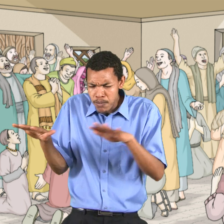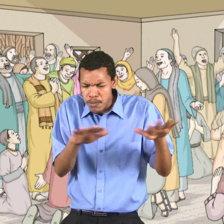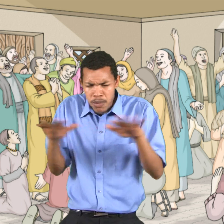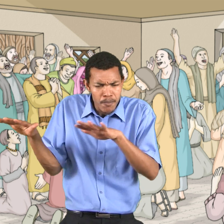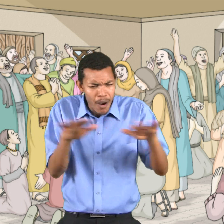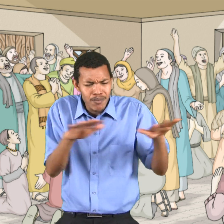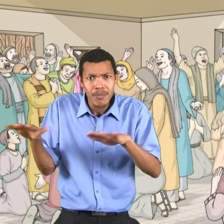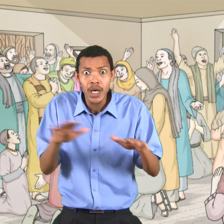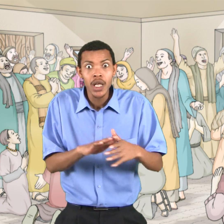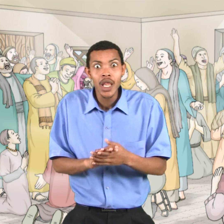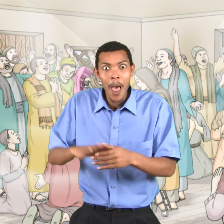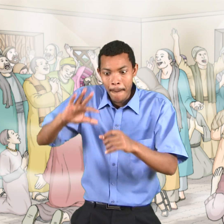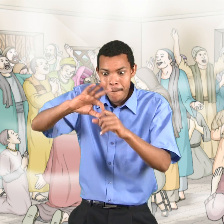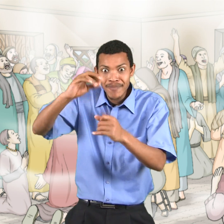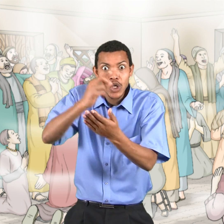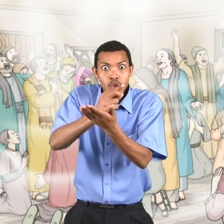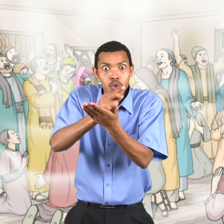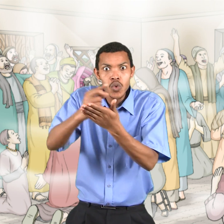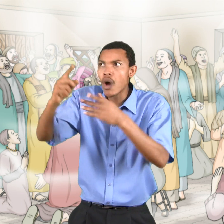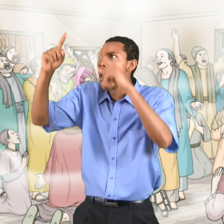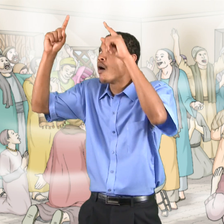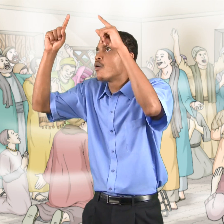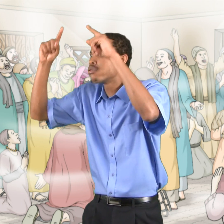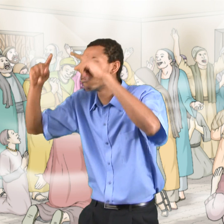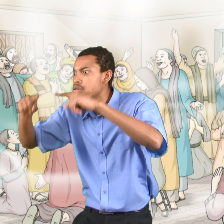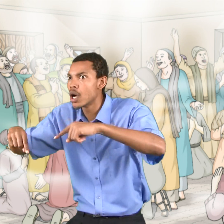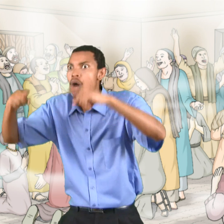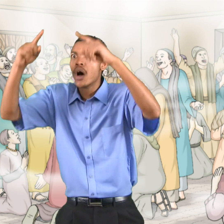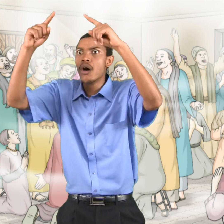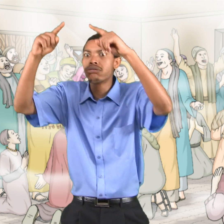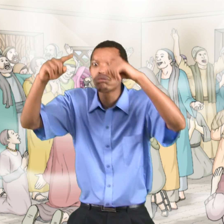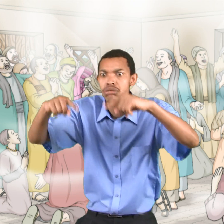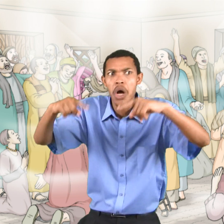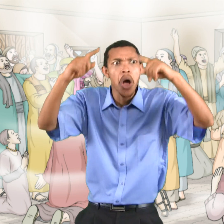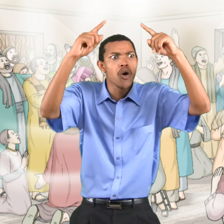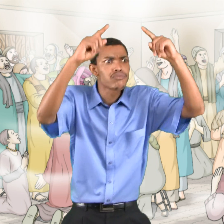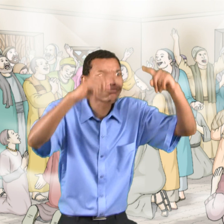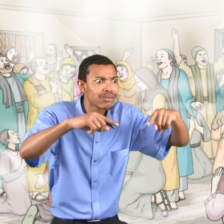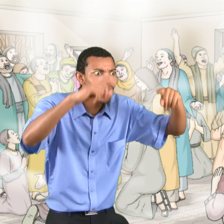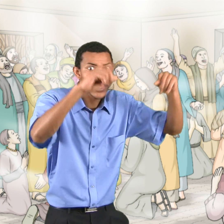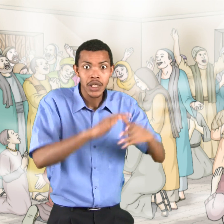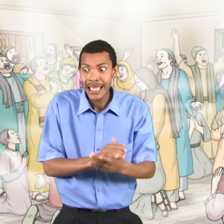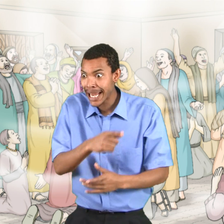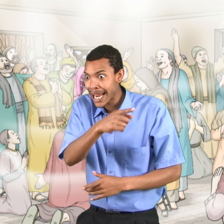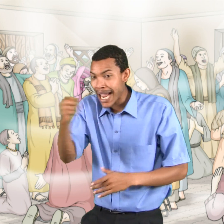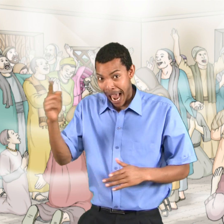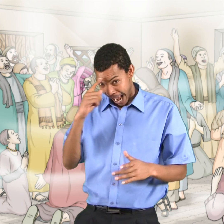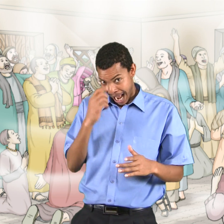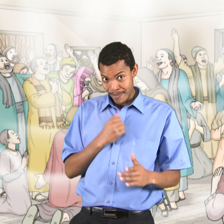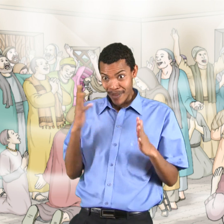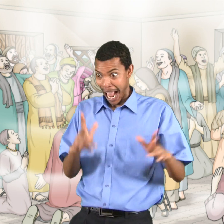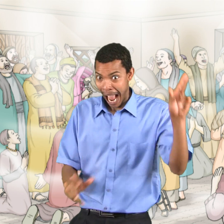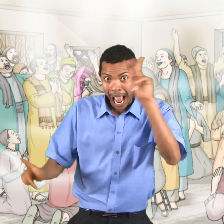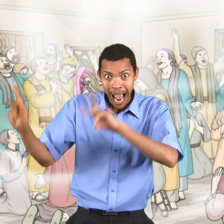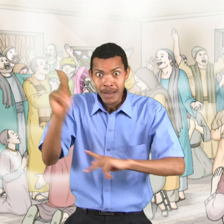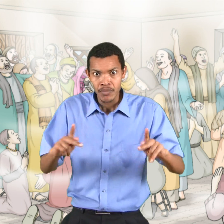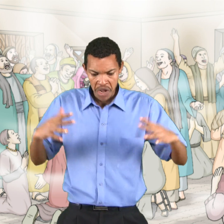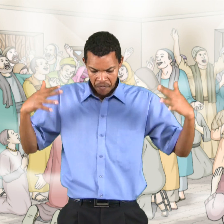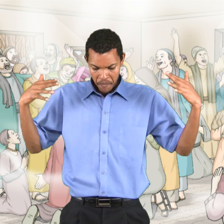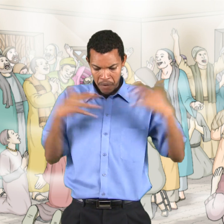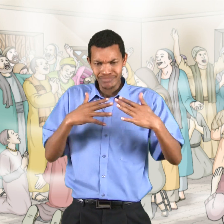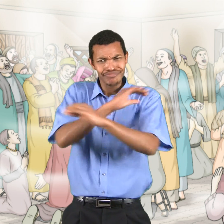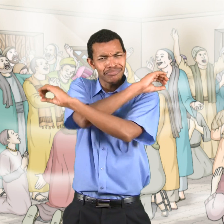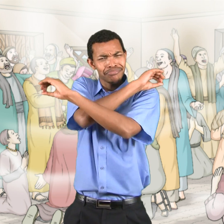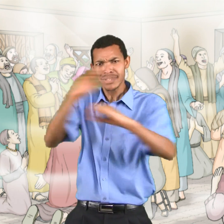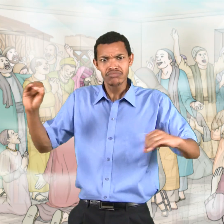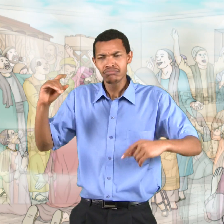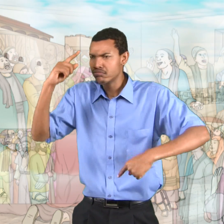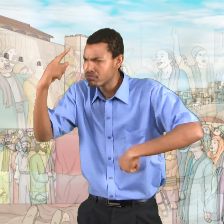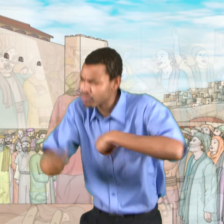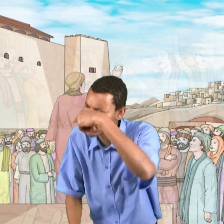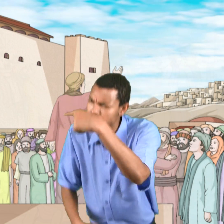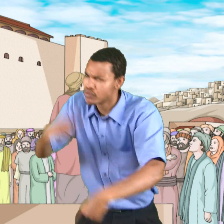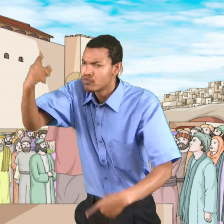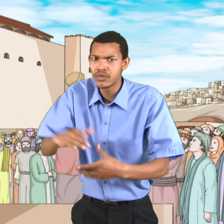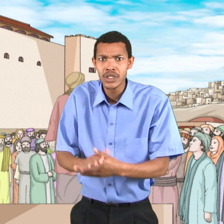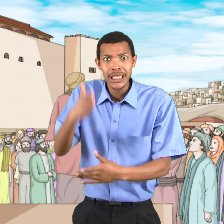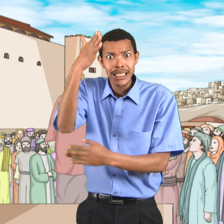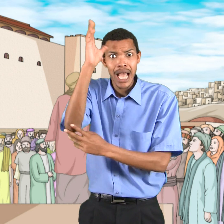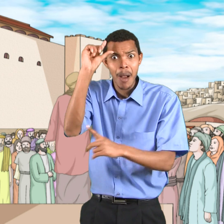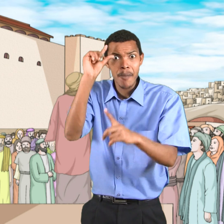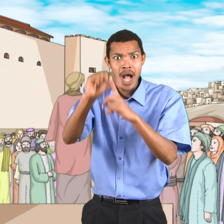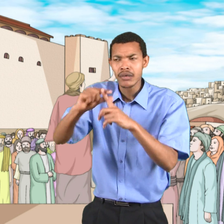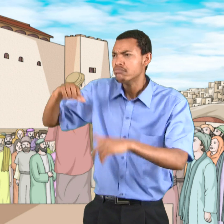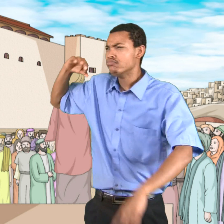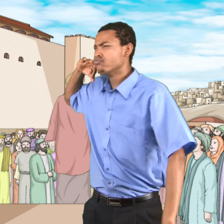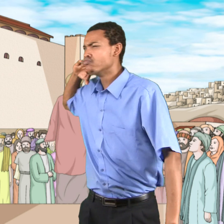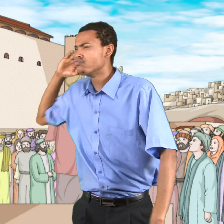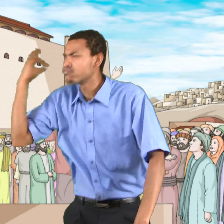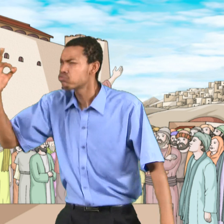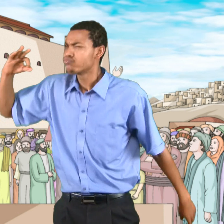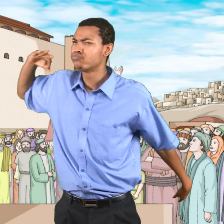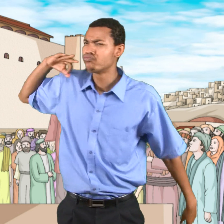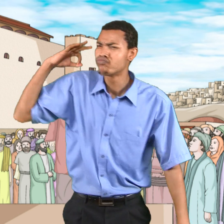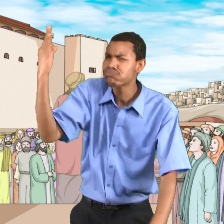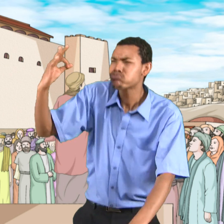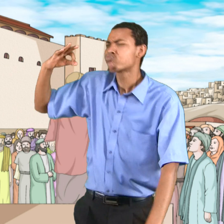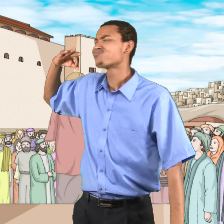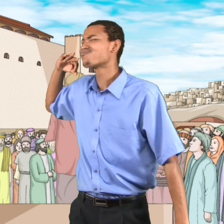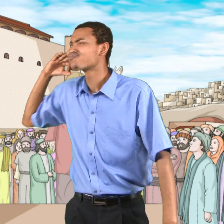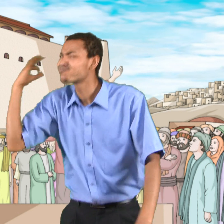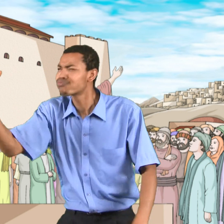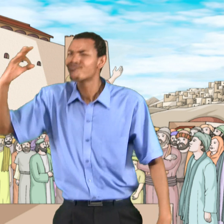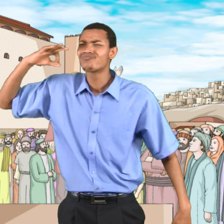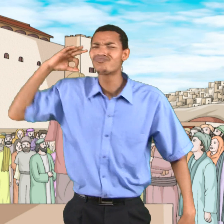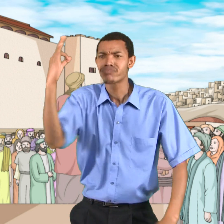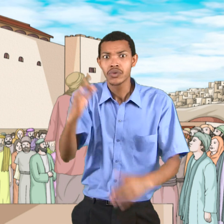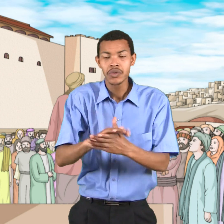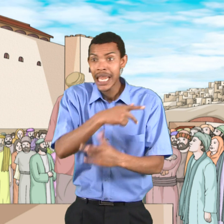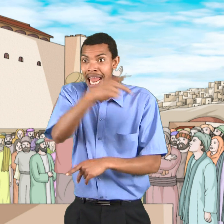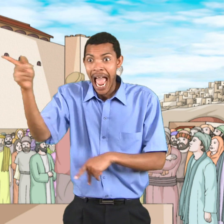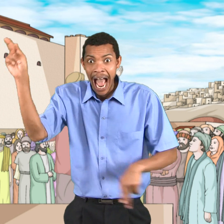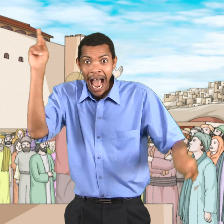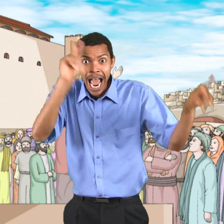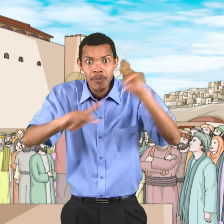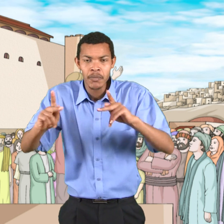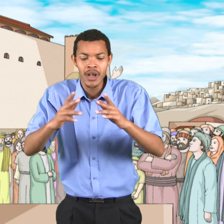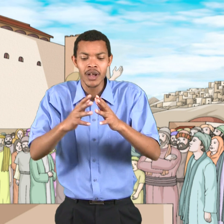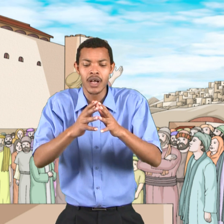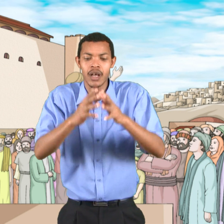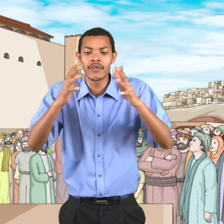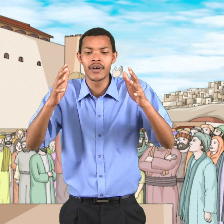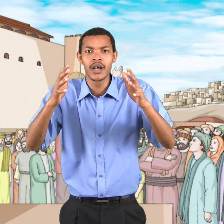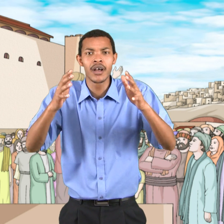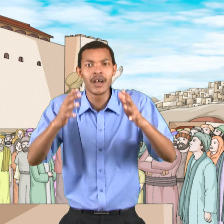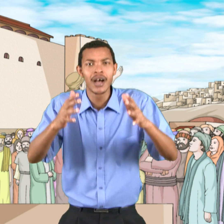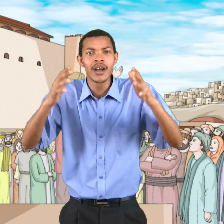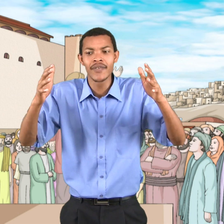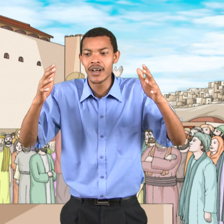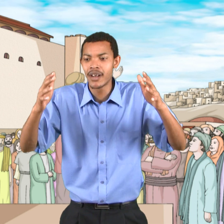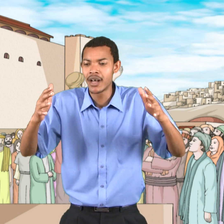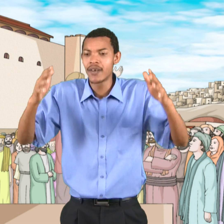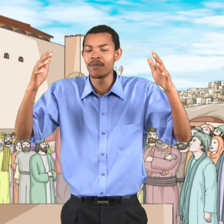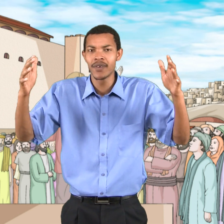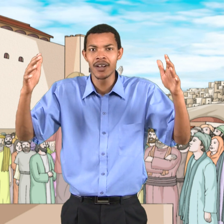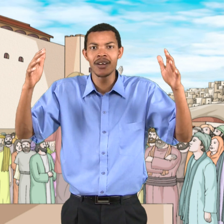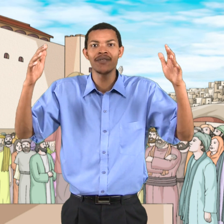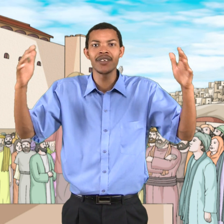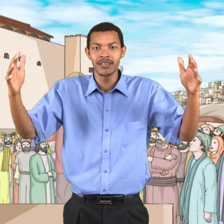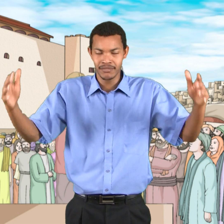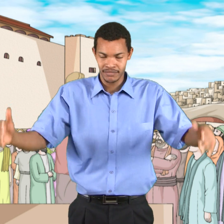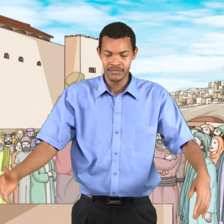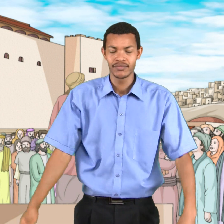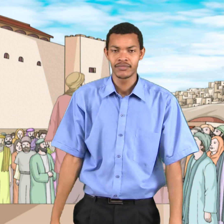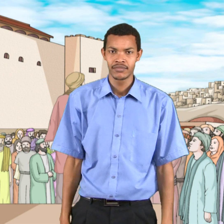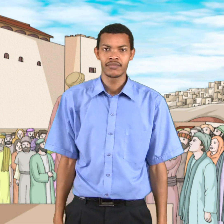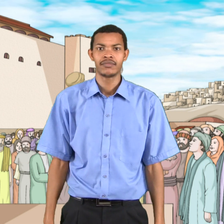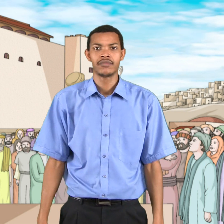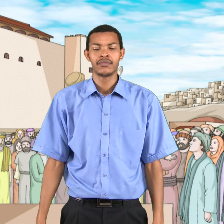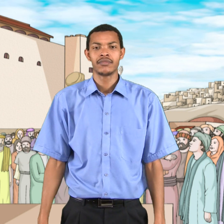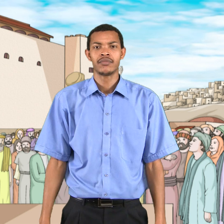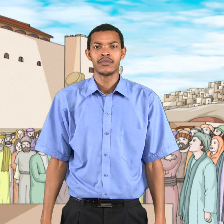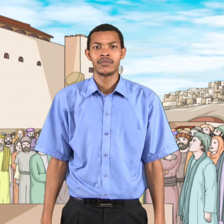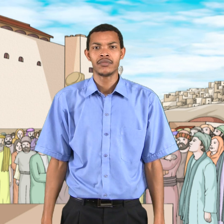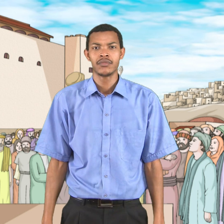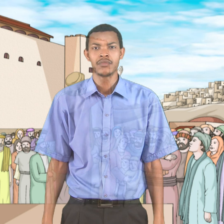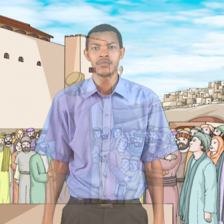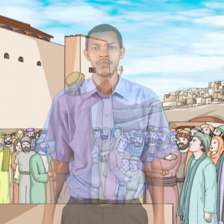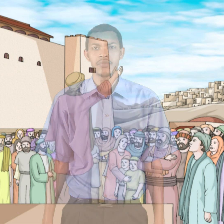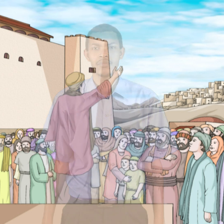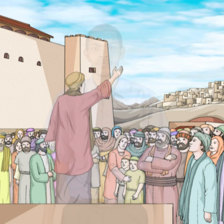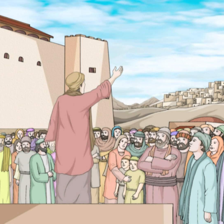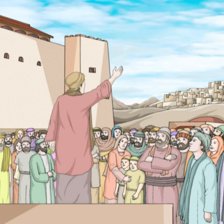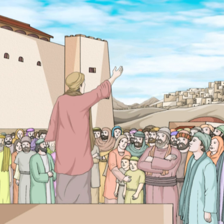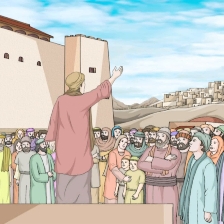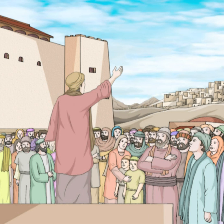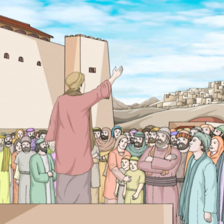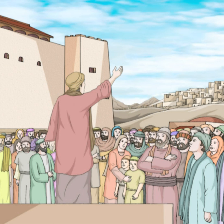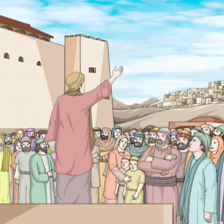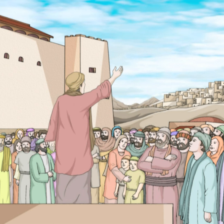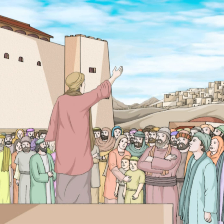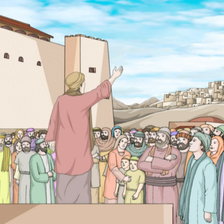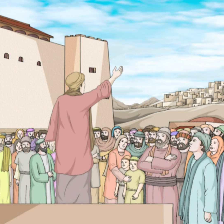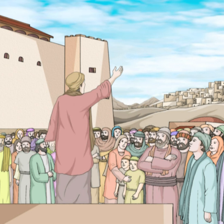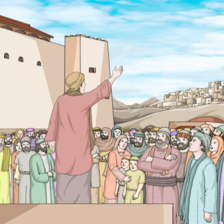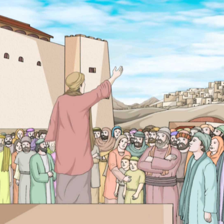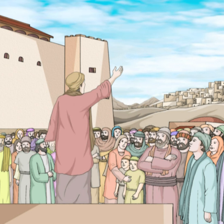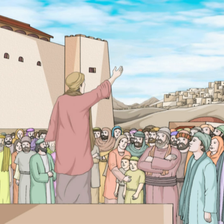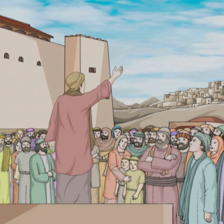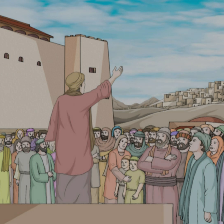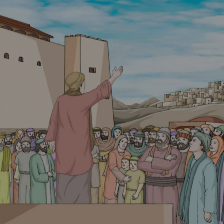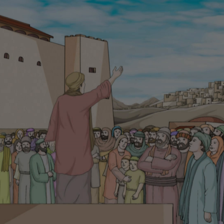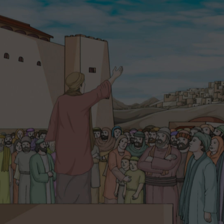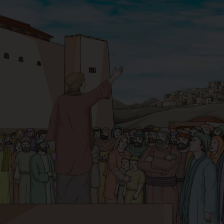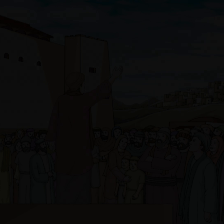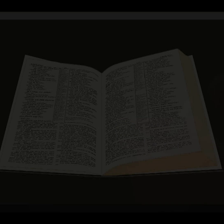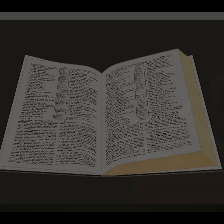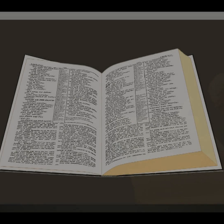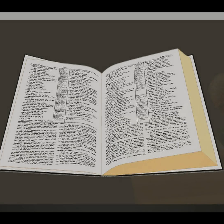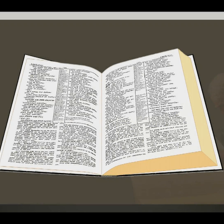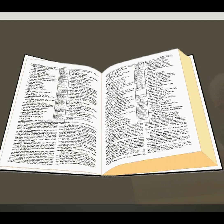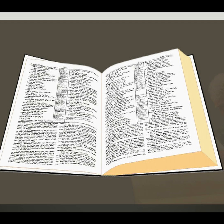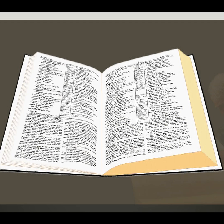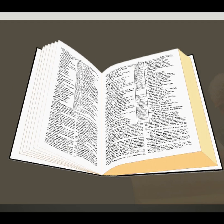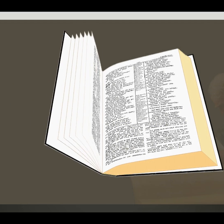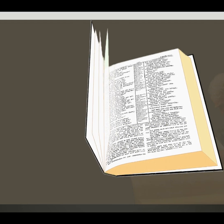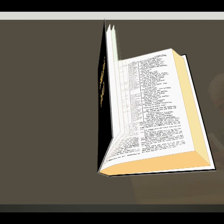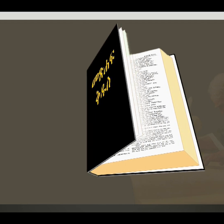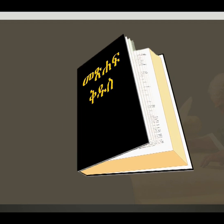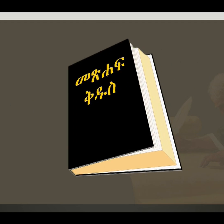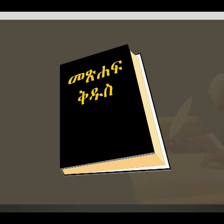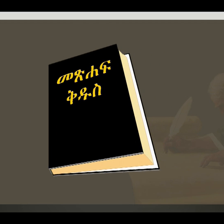After they had prayed, their meeting place was shaken, and they were all filled with the Holy Spirit and spoke the word of God boldly.